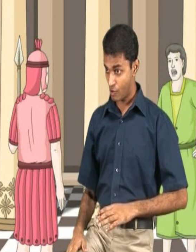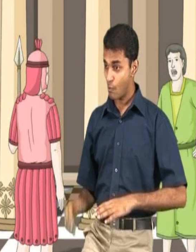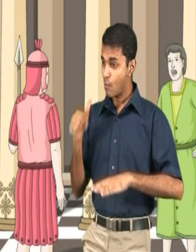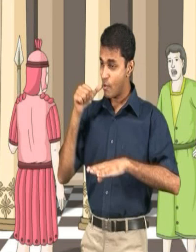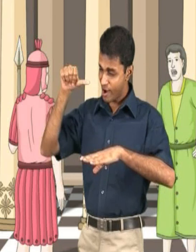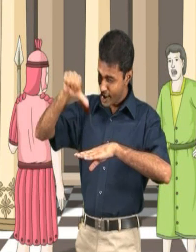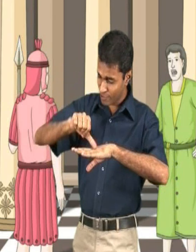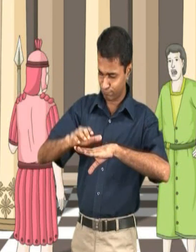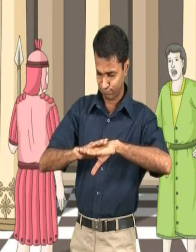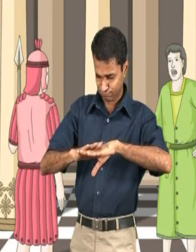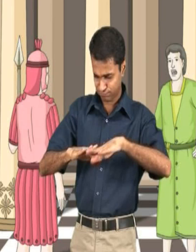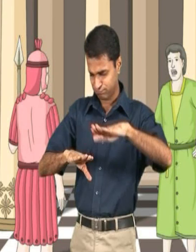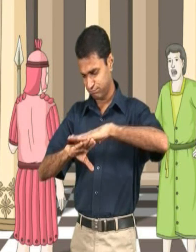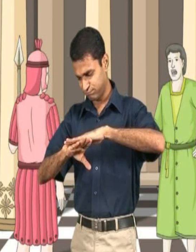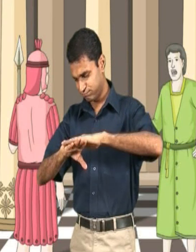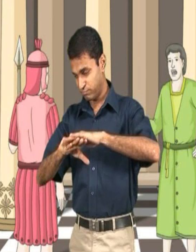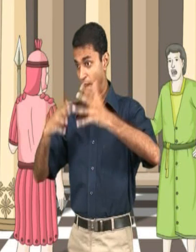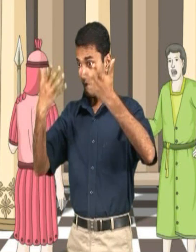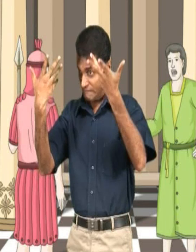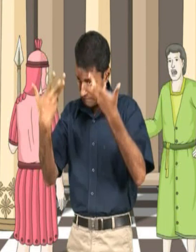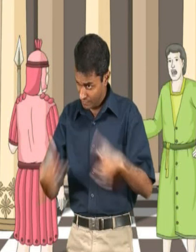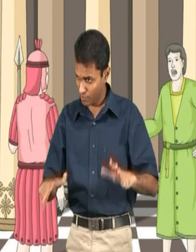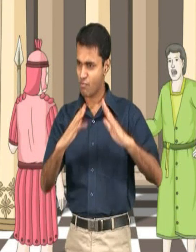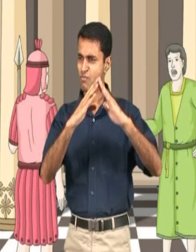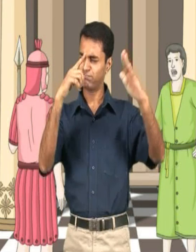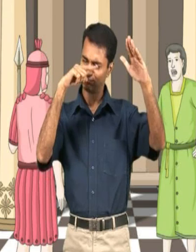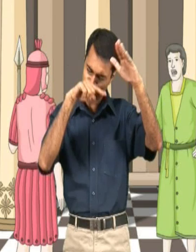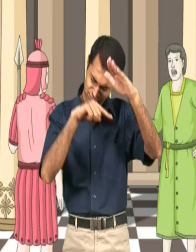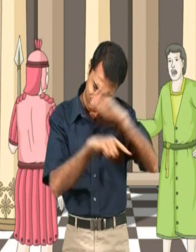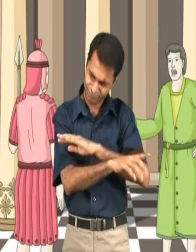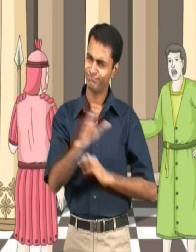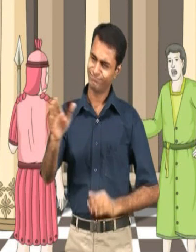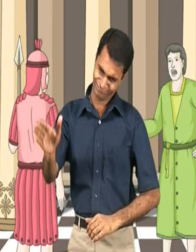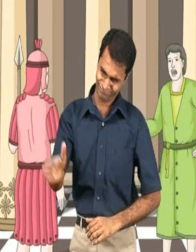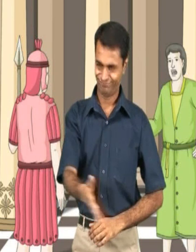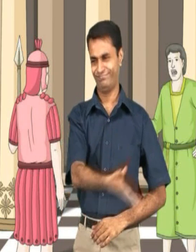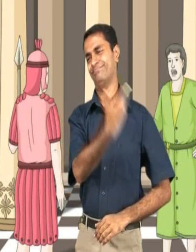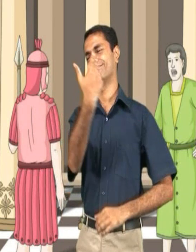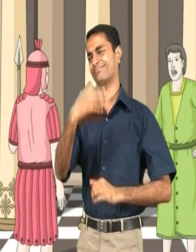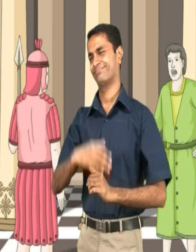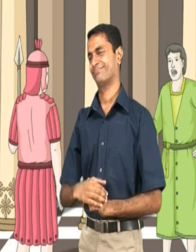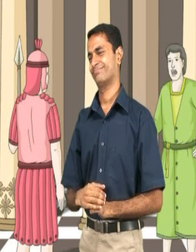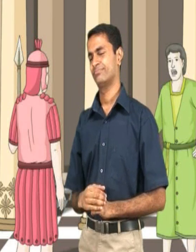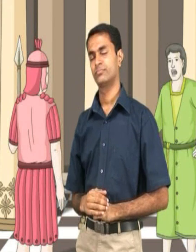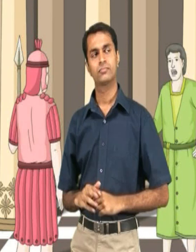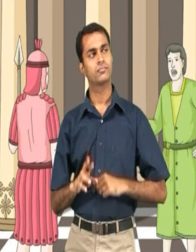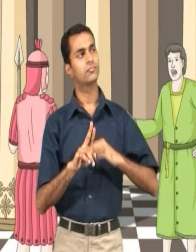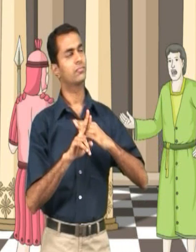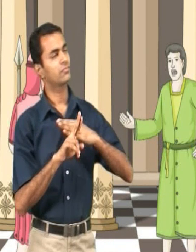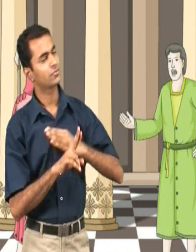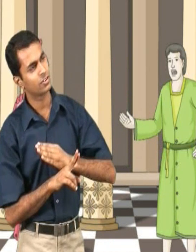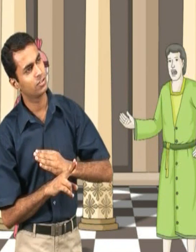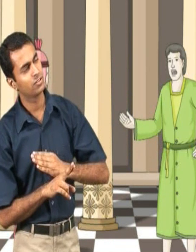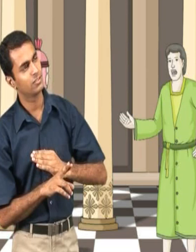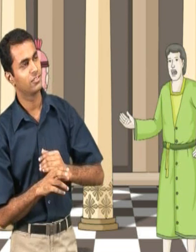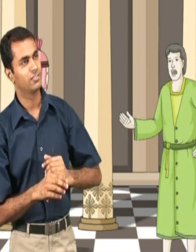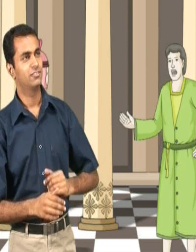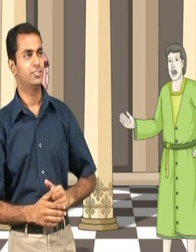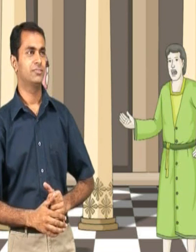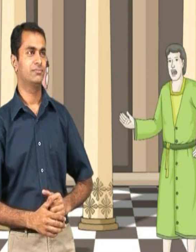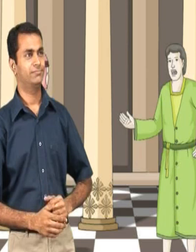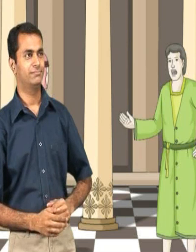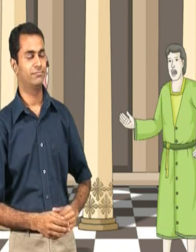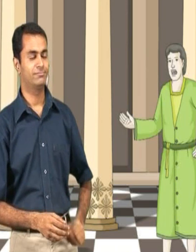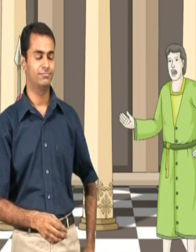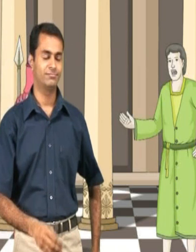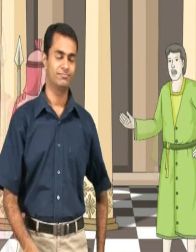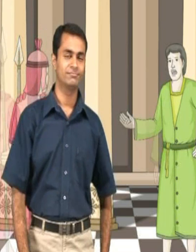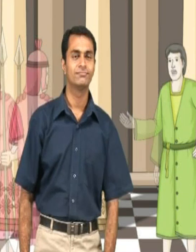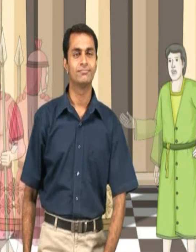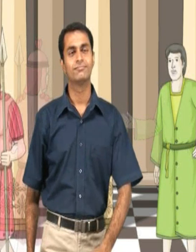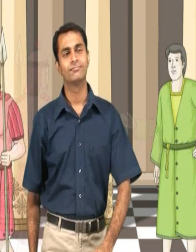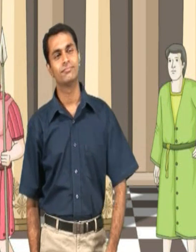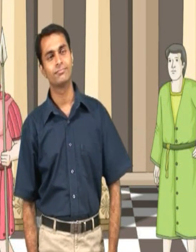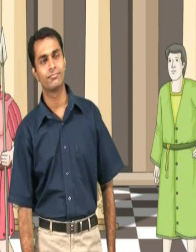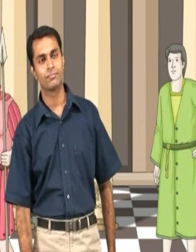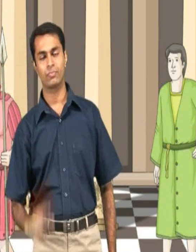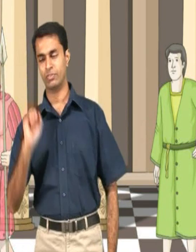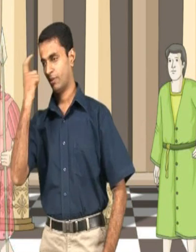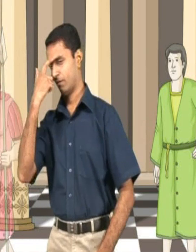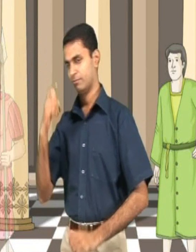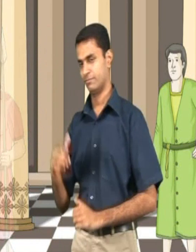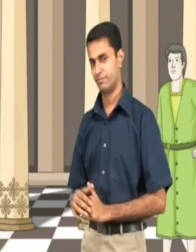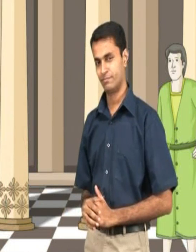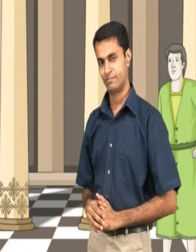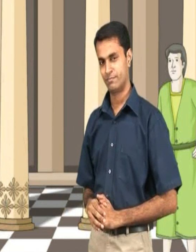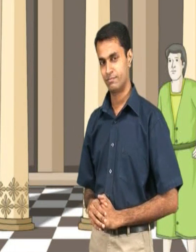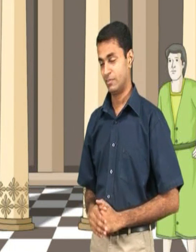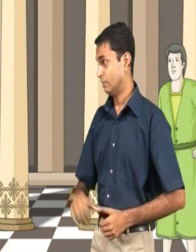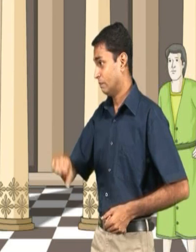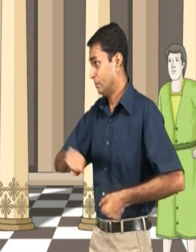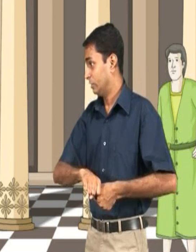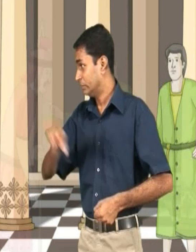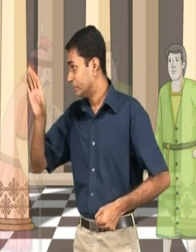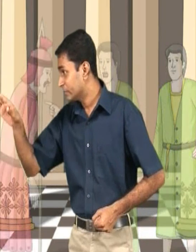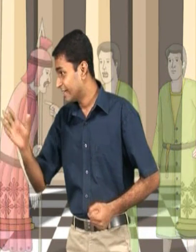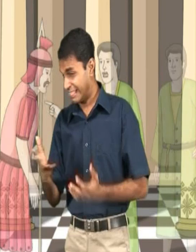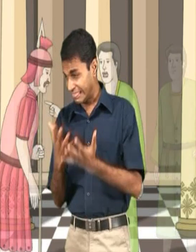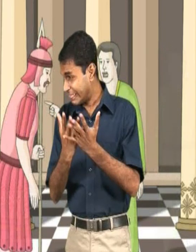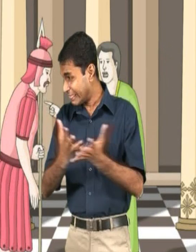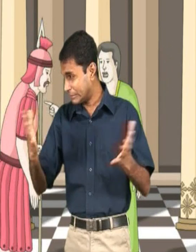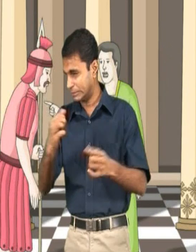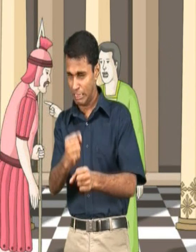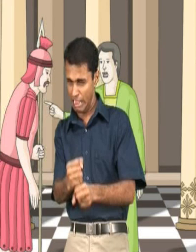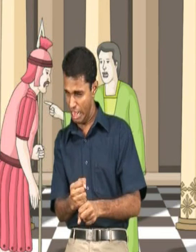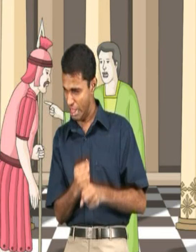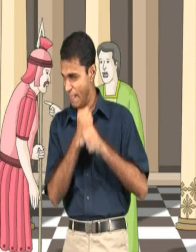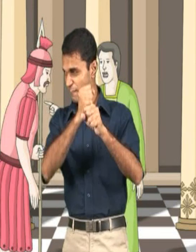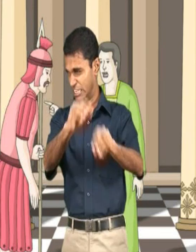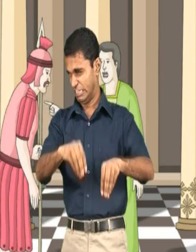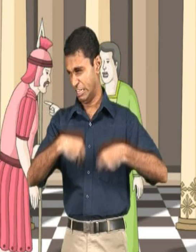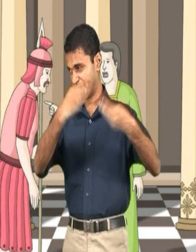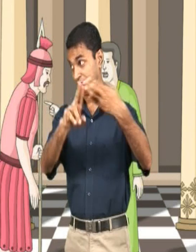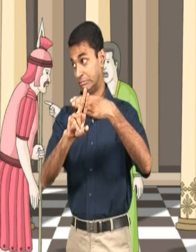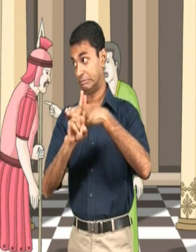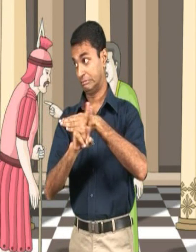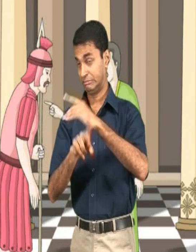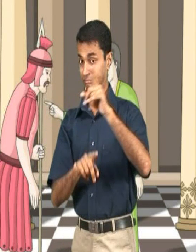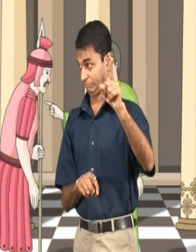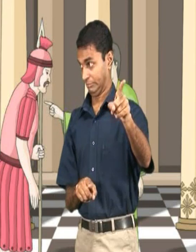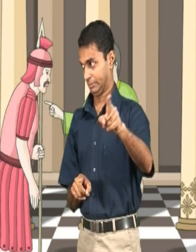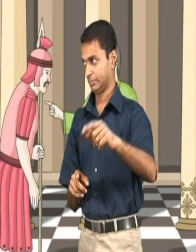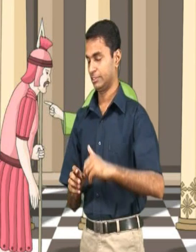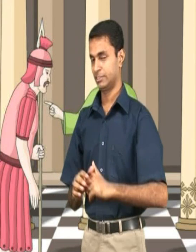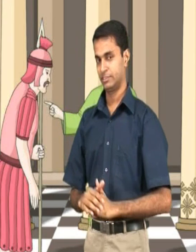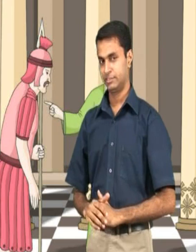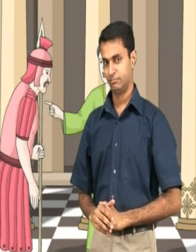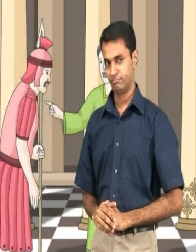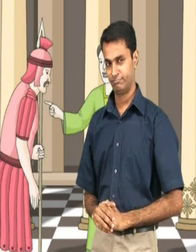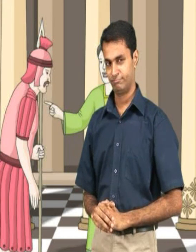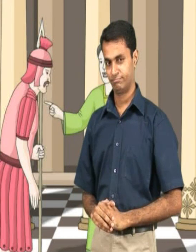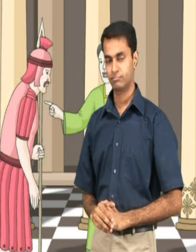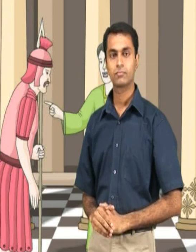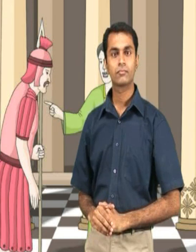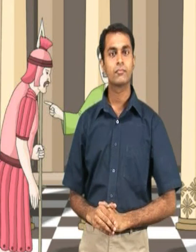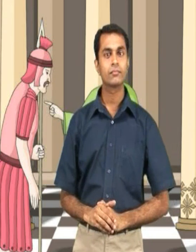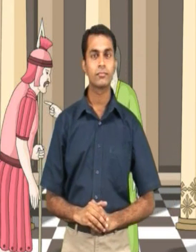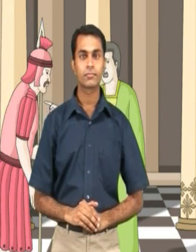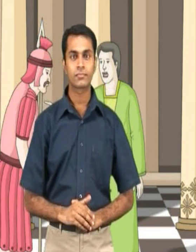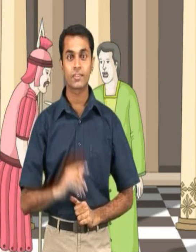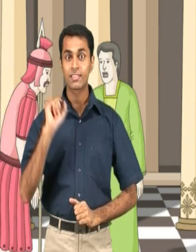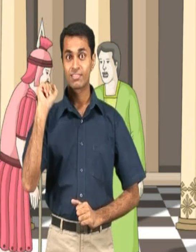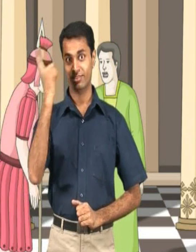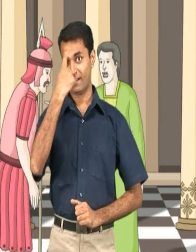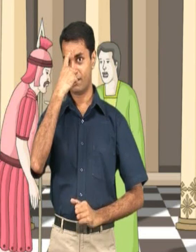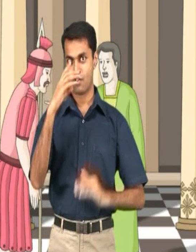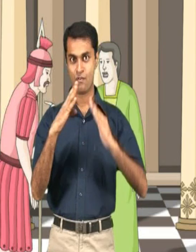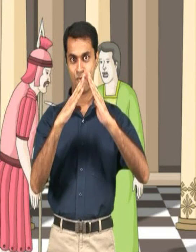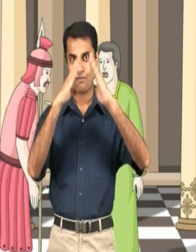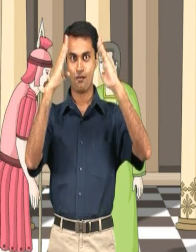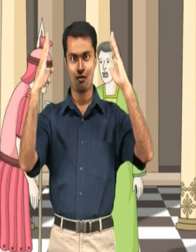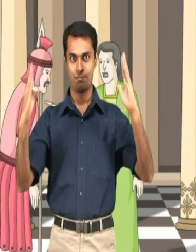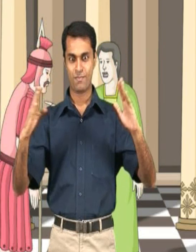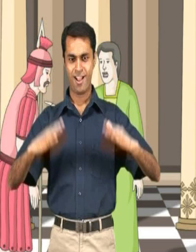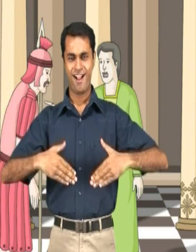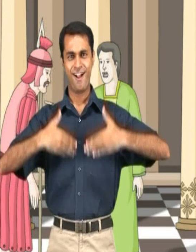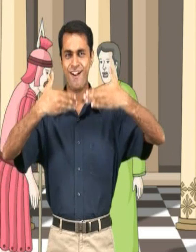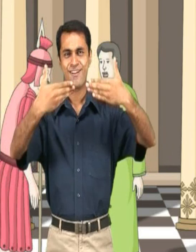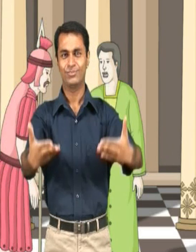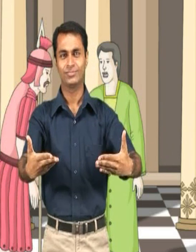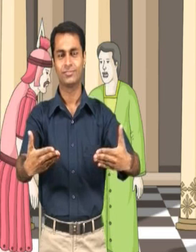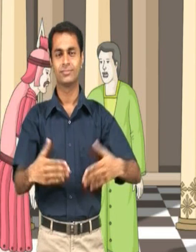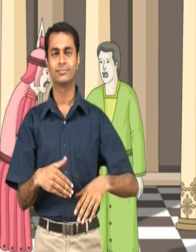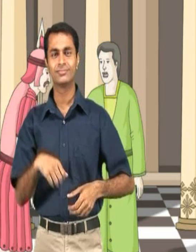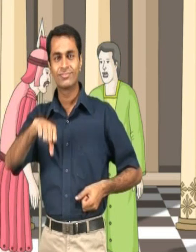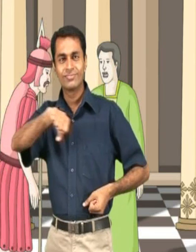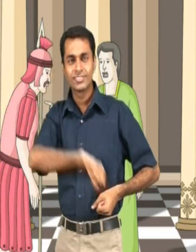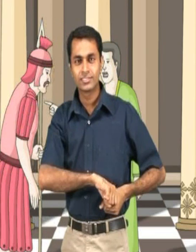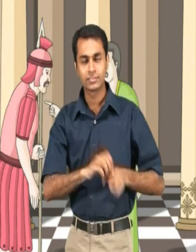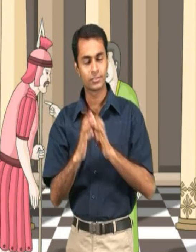Then he said to Uriah, “Go down to your house and wash your feet.”